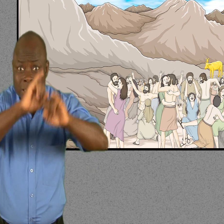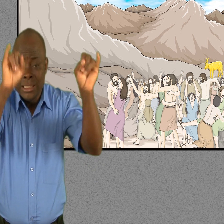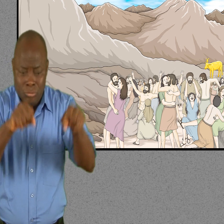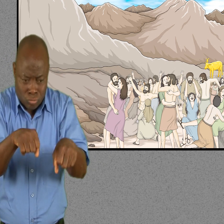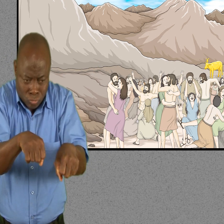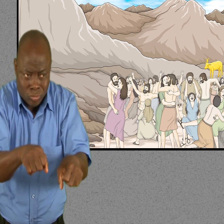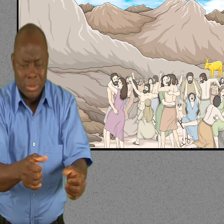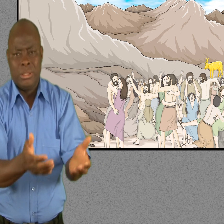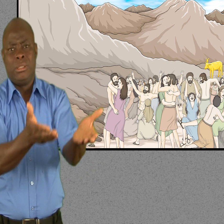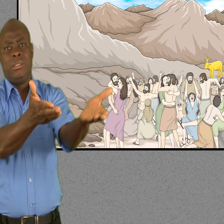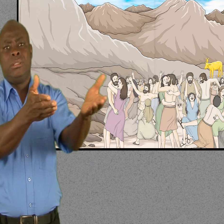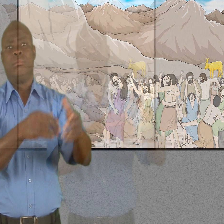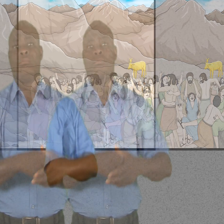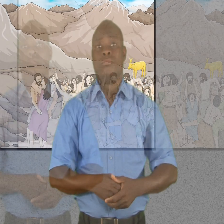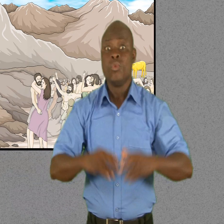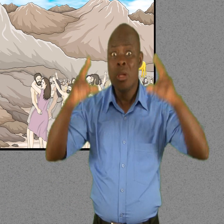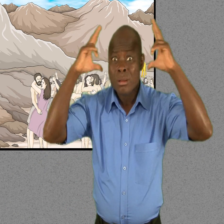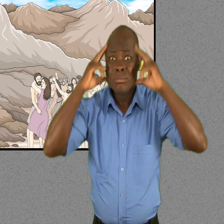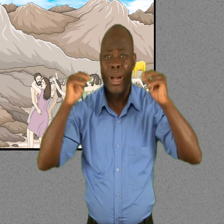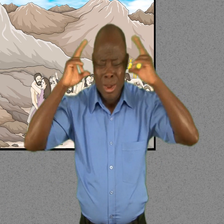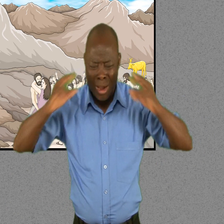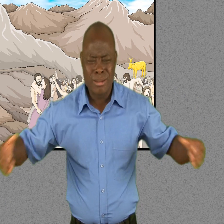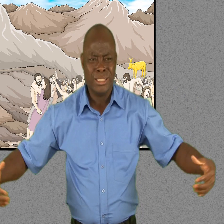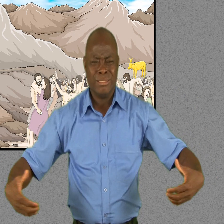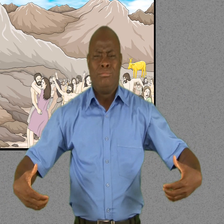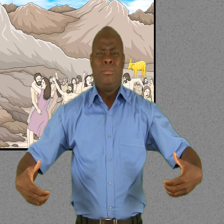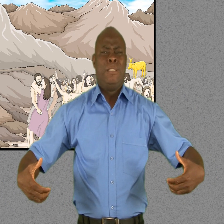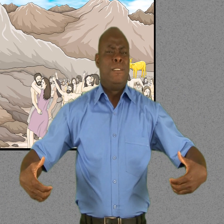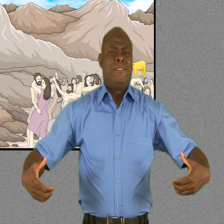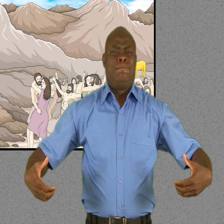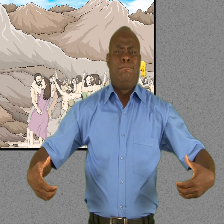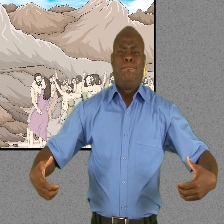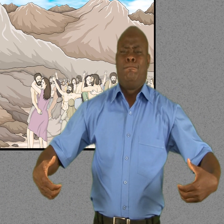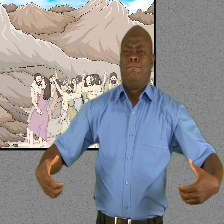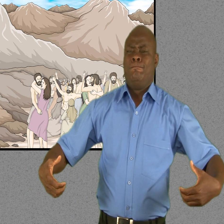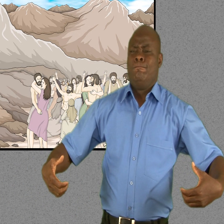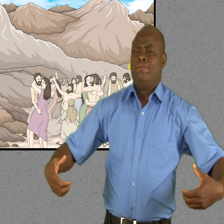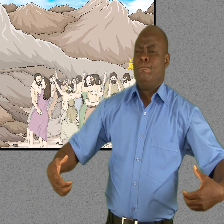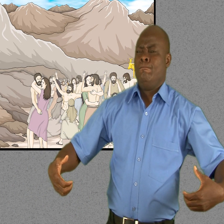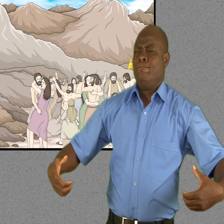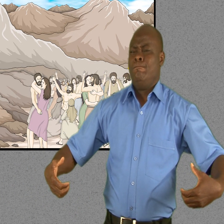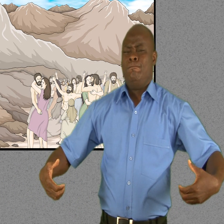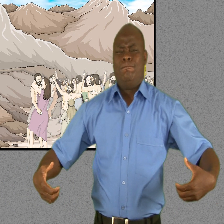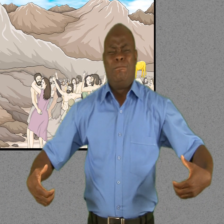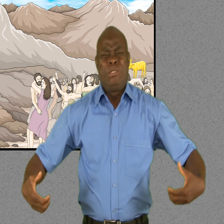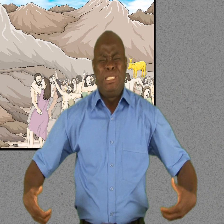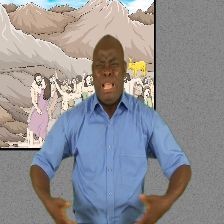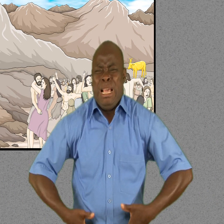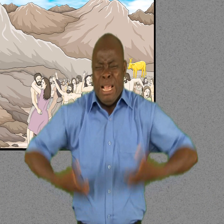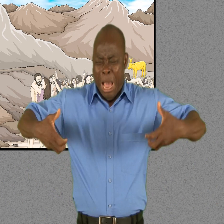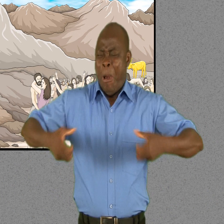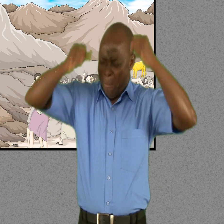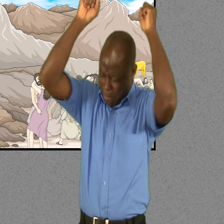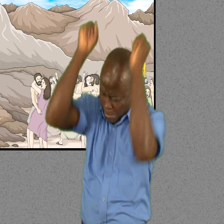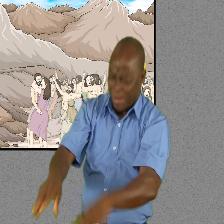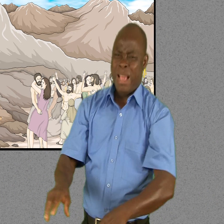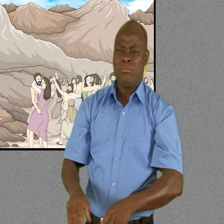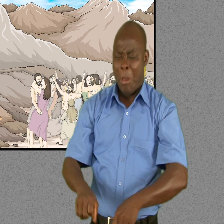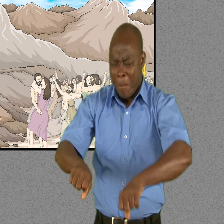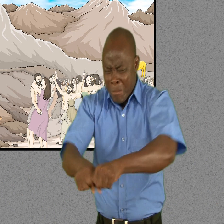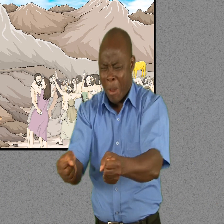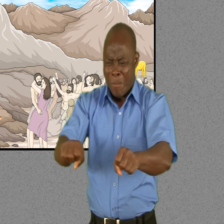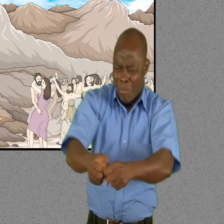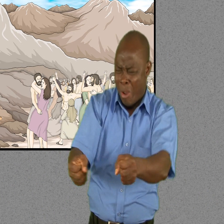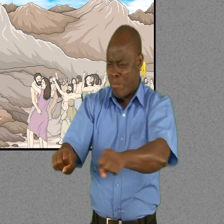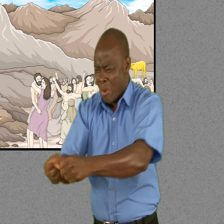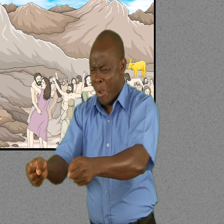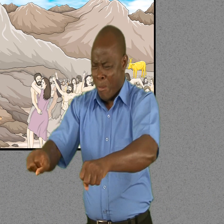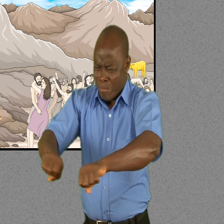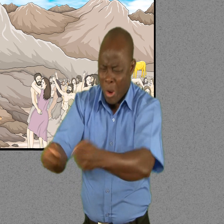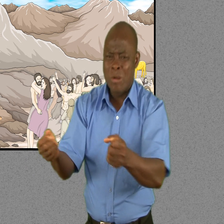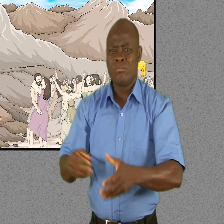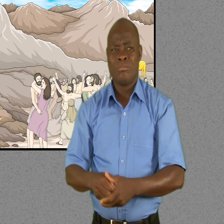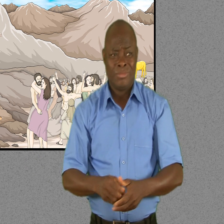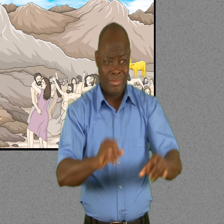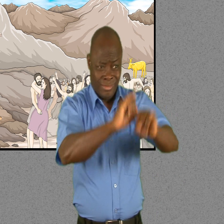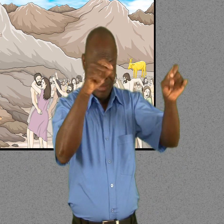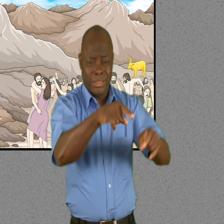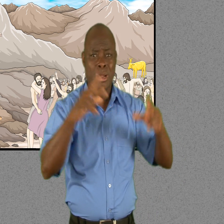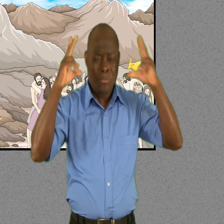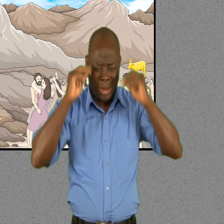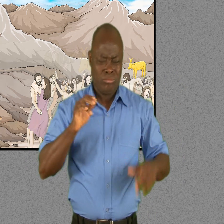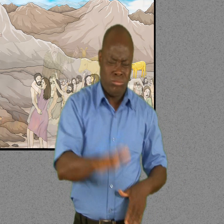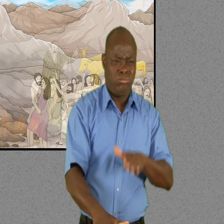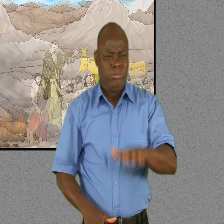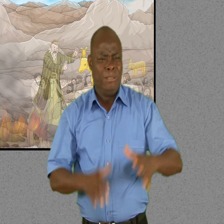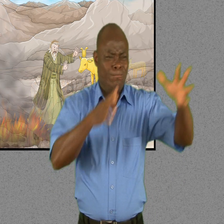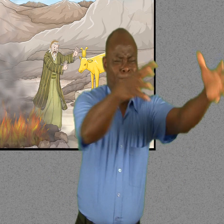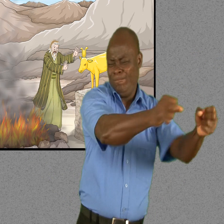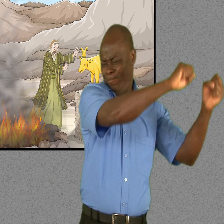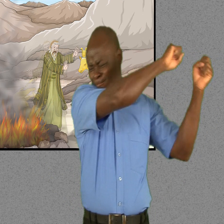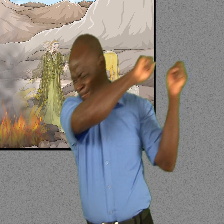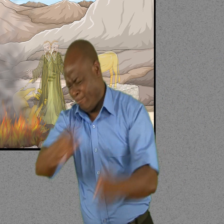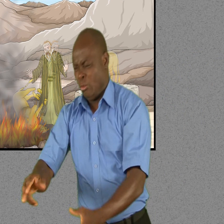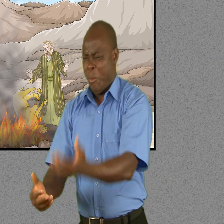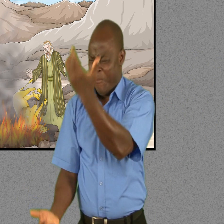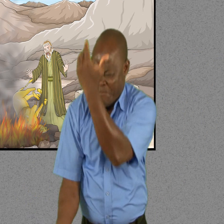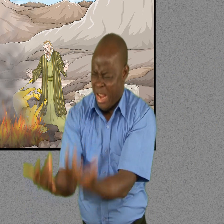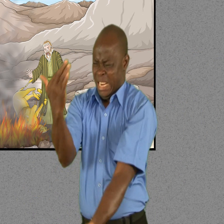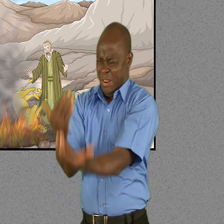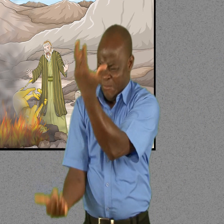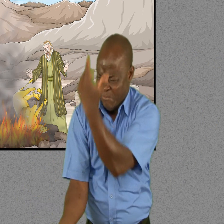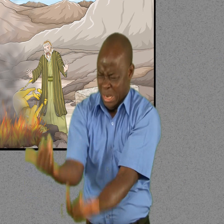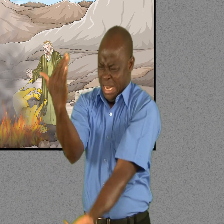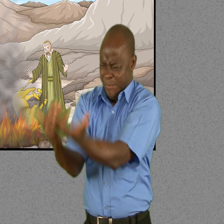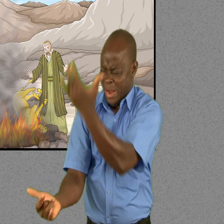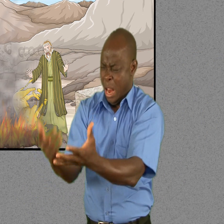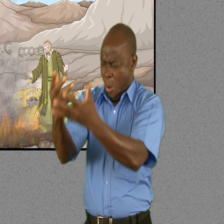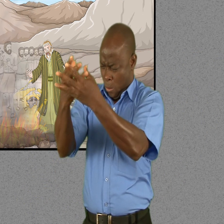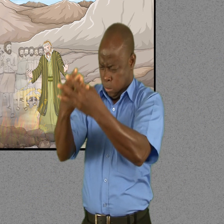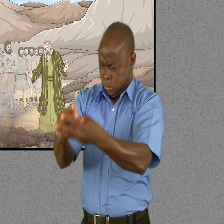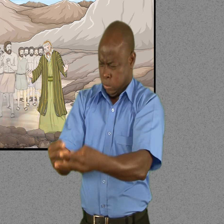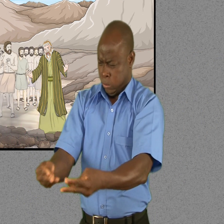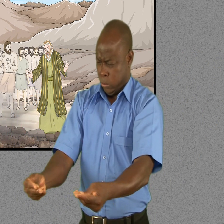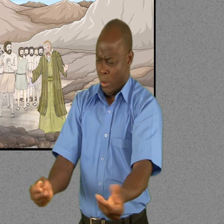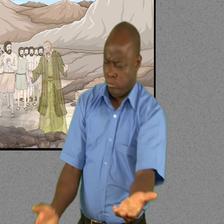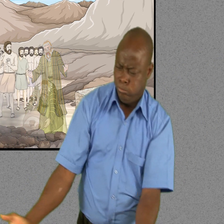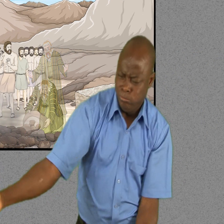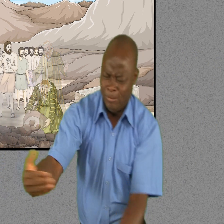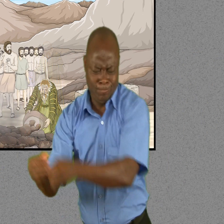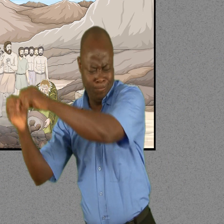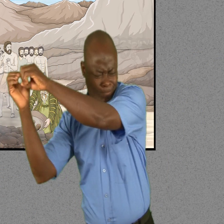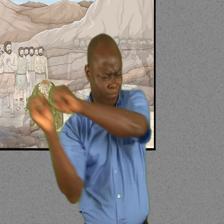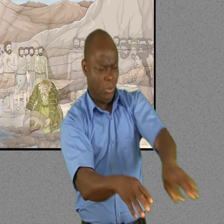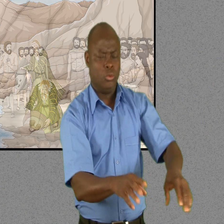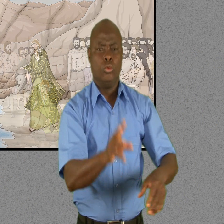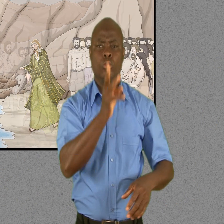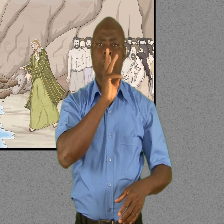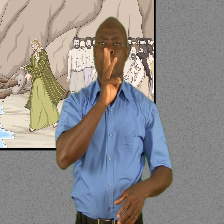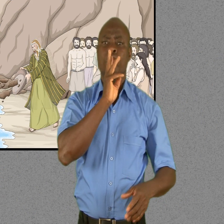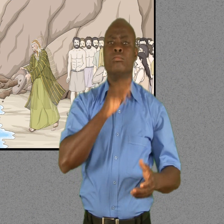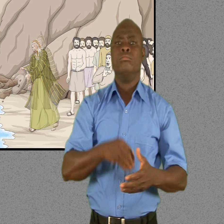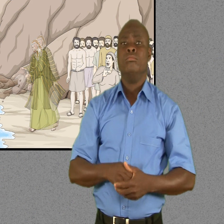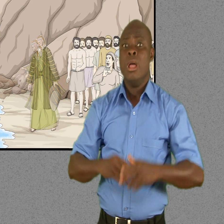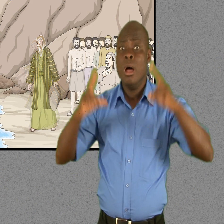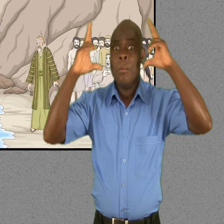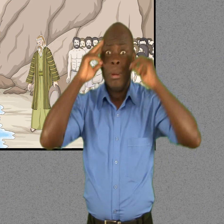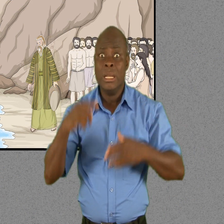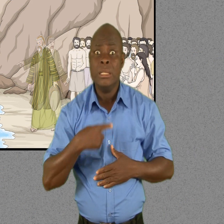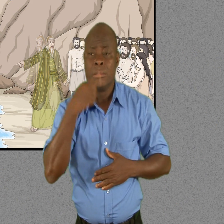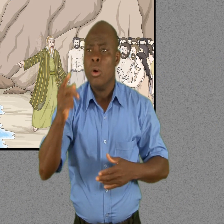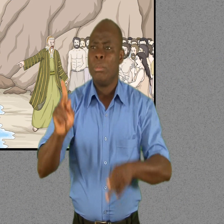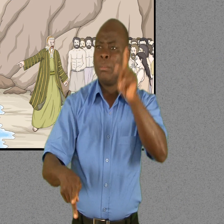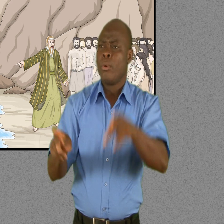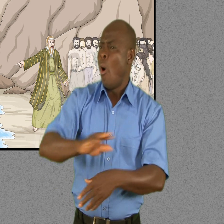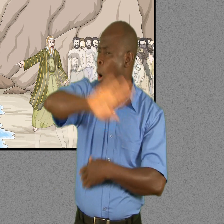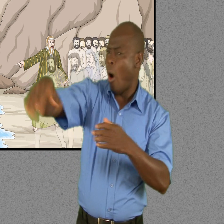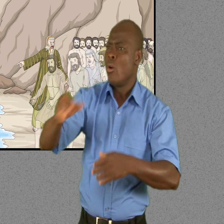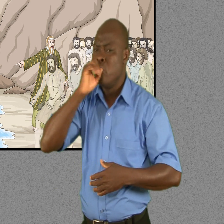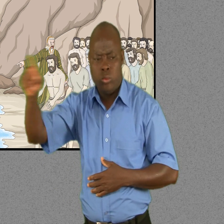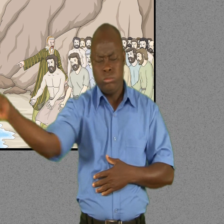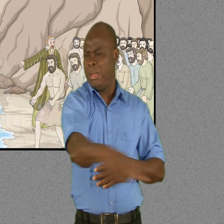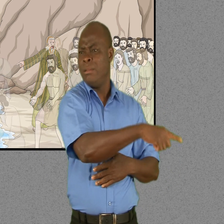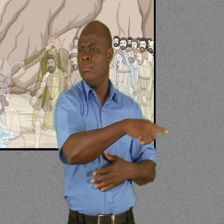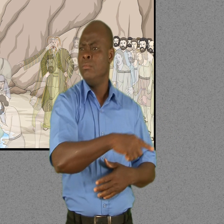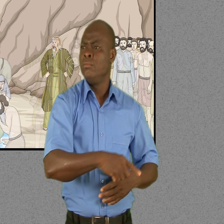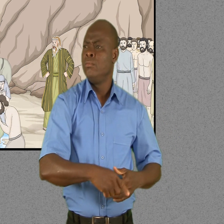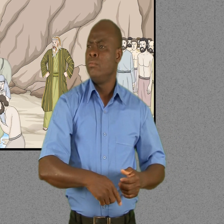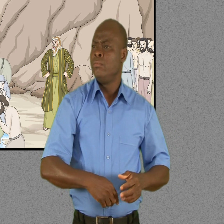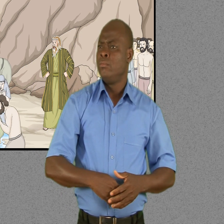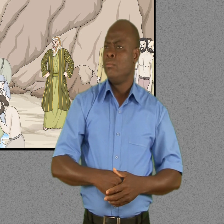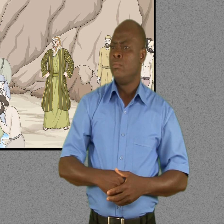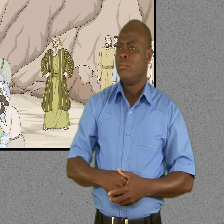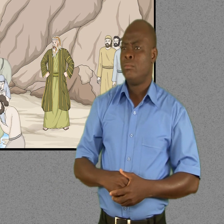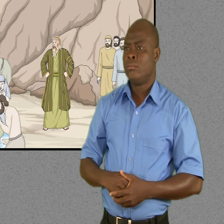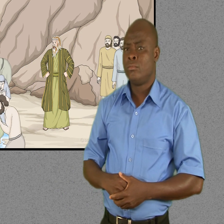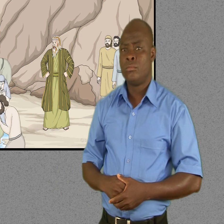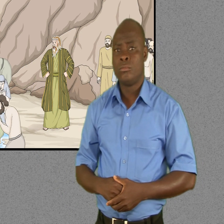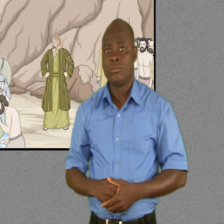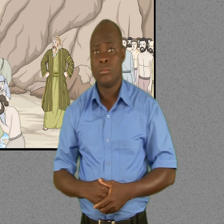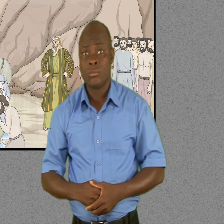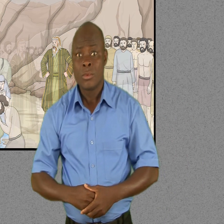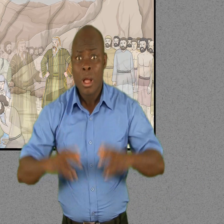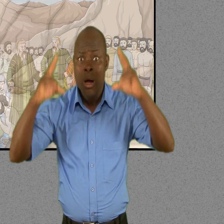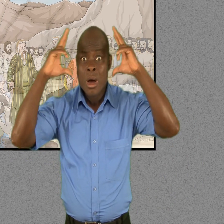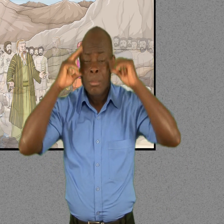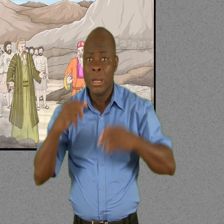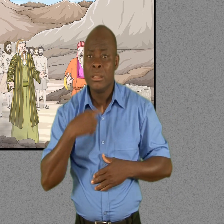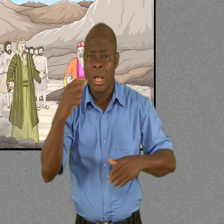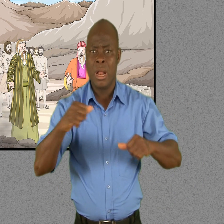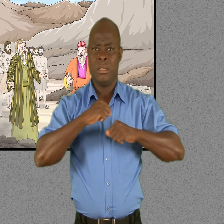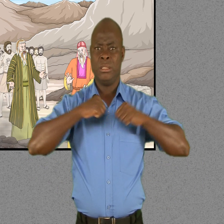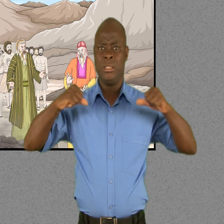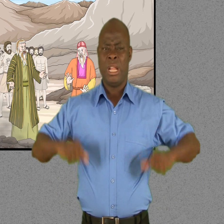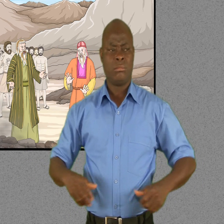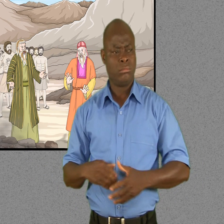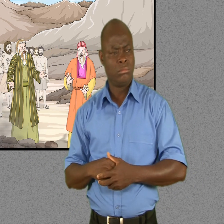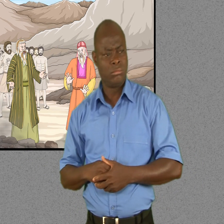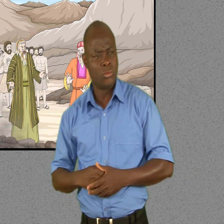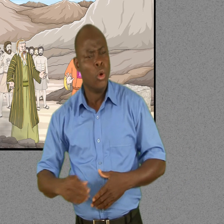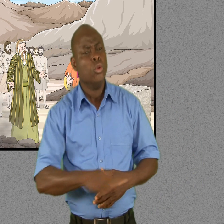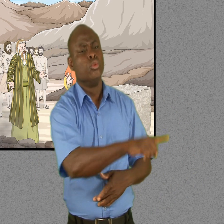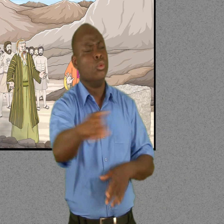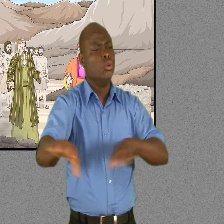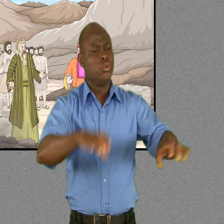As Moses approached the camp and saw the calf and the dancing, he burned with anger and threw the tablets out of his hands, shattering them at the base of the mountain. Then he took the calf they had made, burned it in the fire, ground it to powder, and scattered the powder over the face of the water. Then he forced the Israelites to drink it.